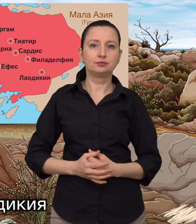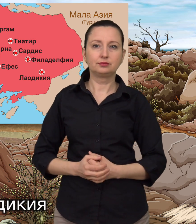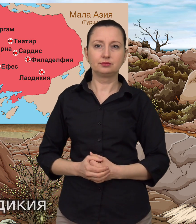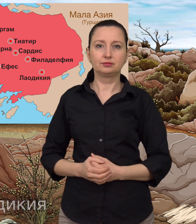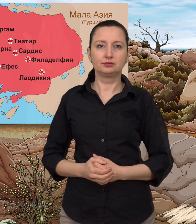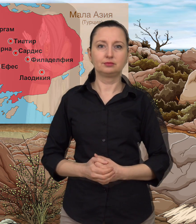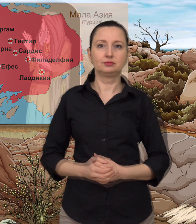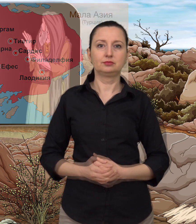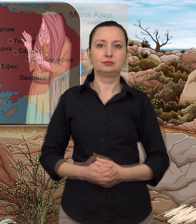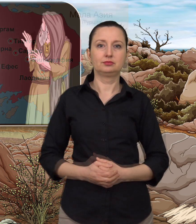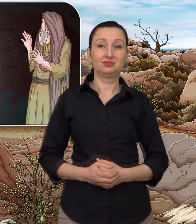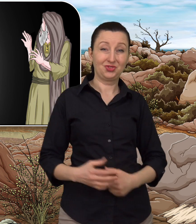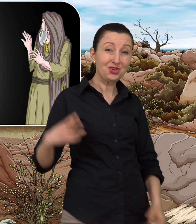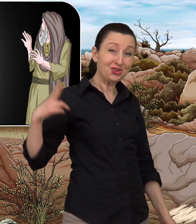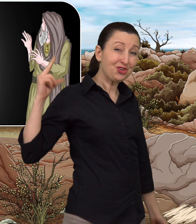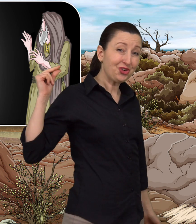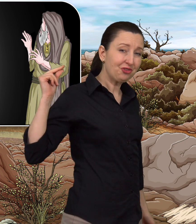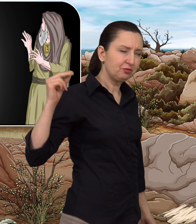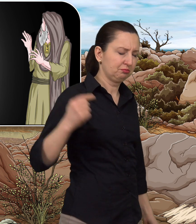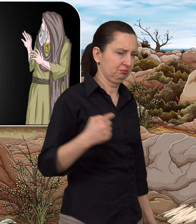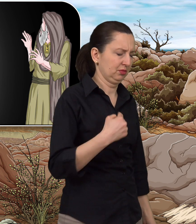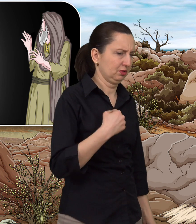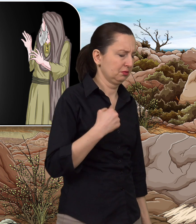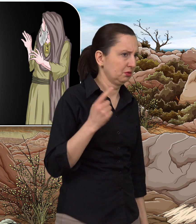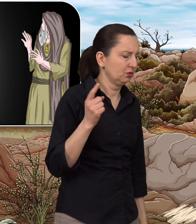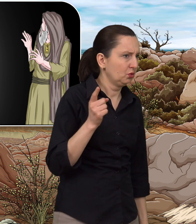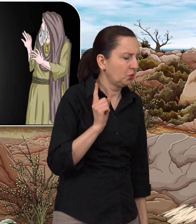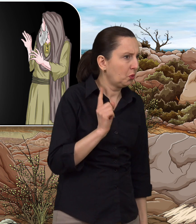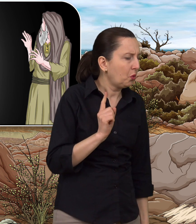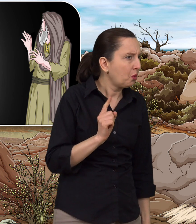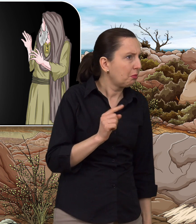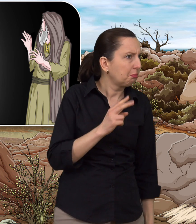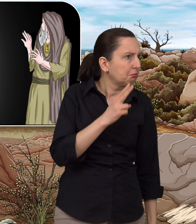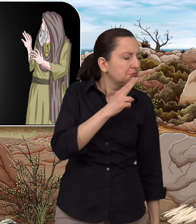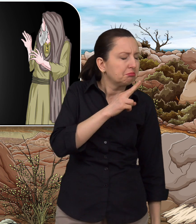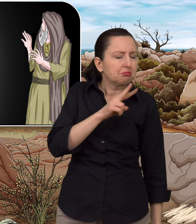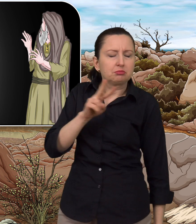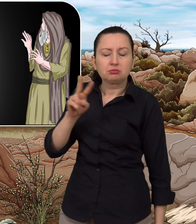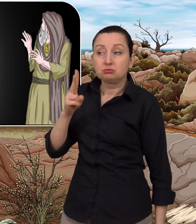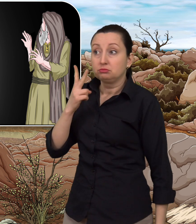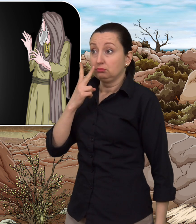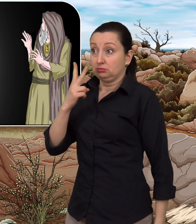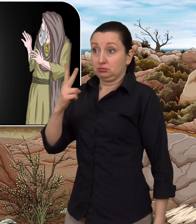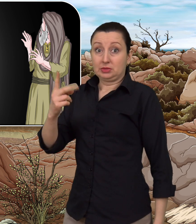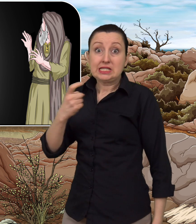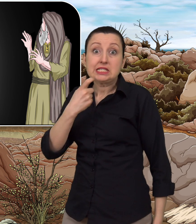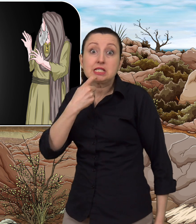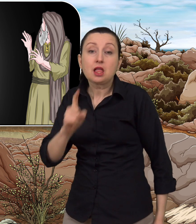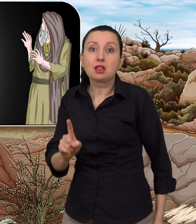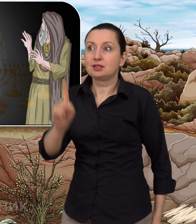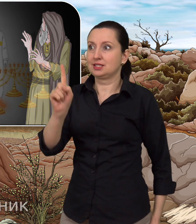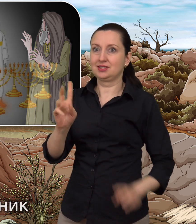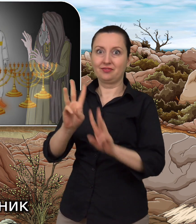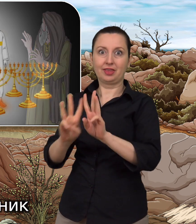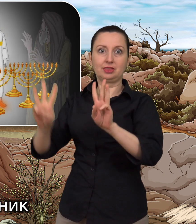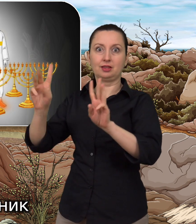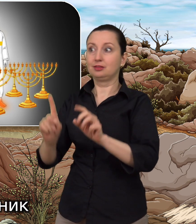Then I turned to see the voice that was speaking with me.